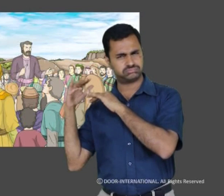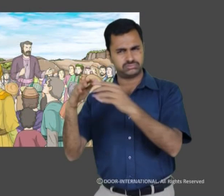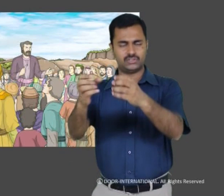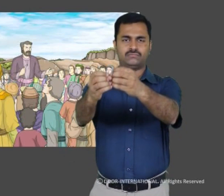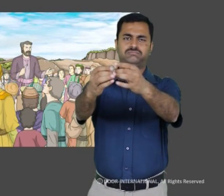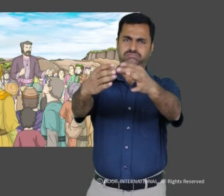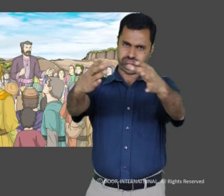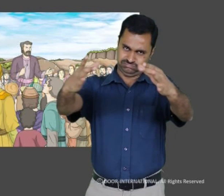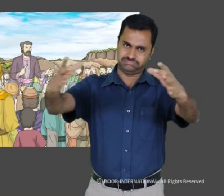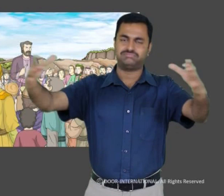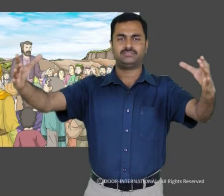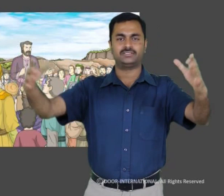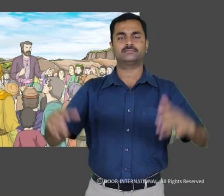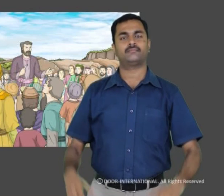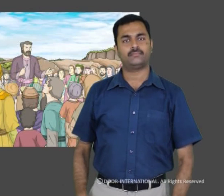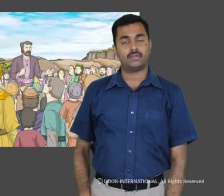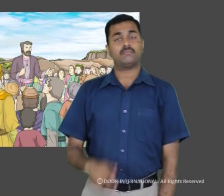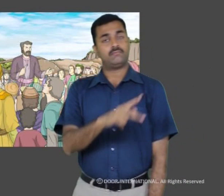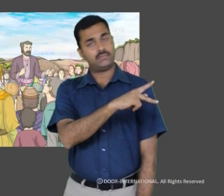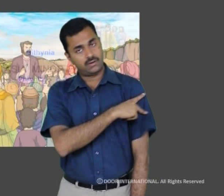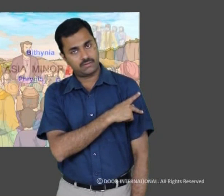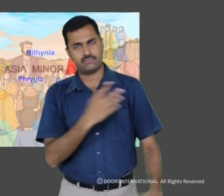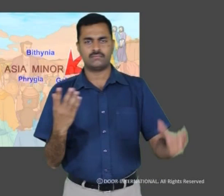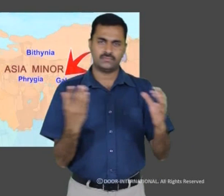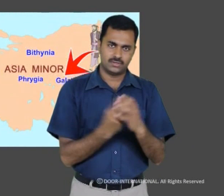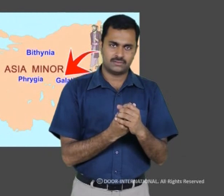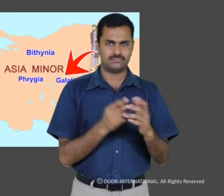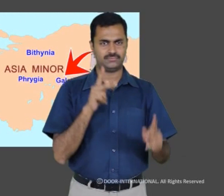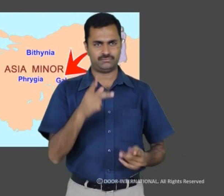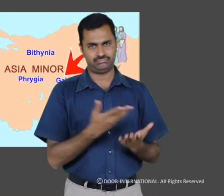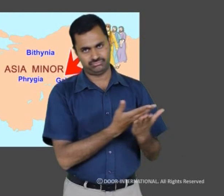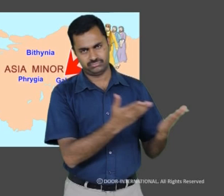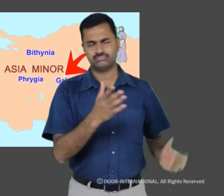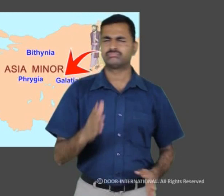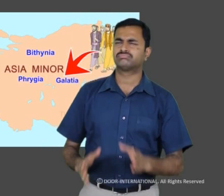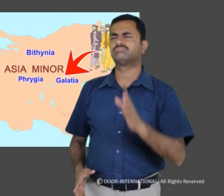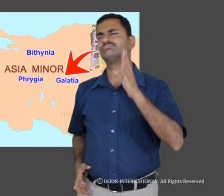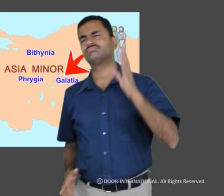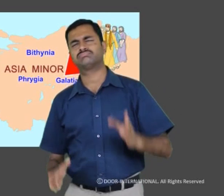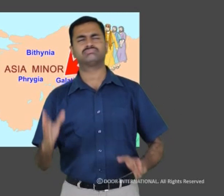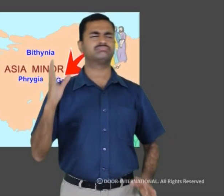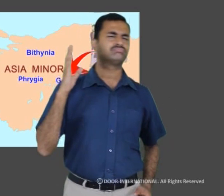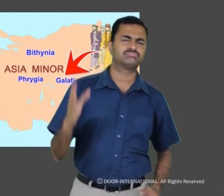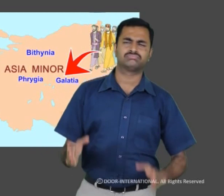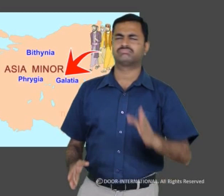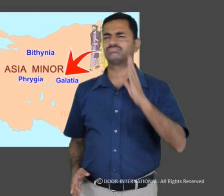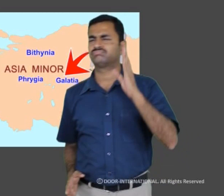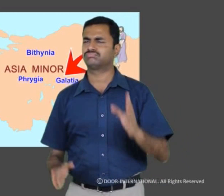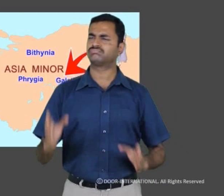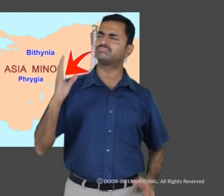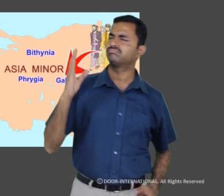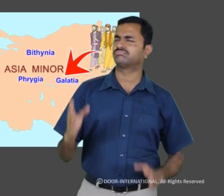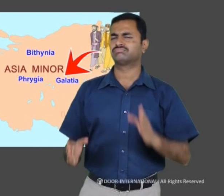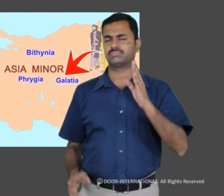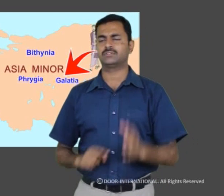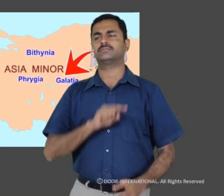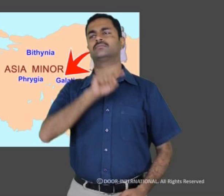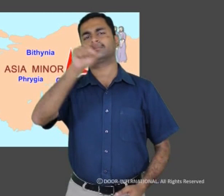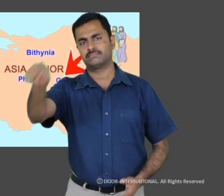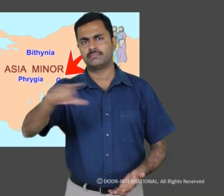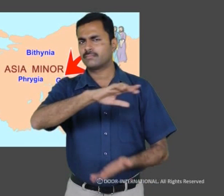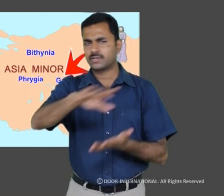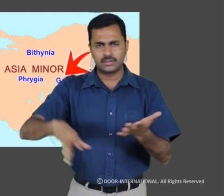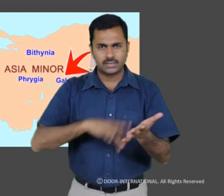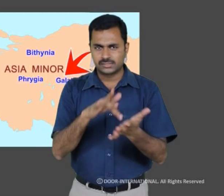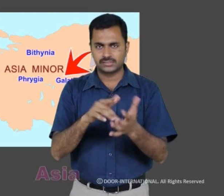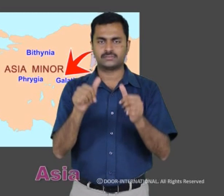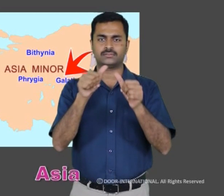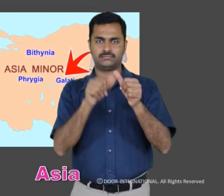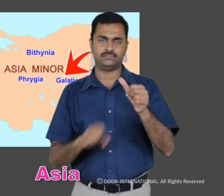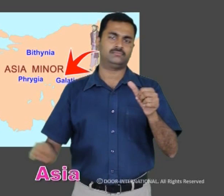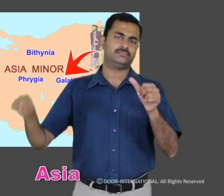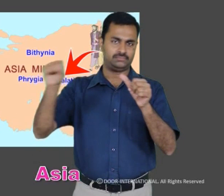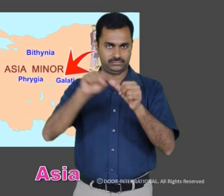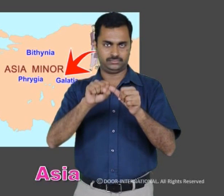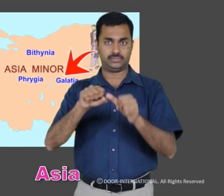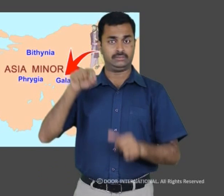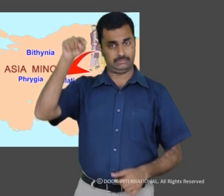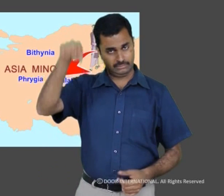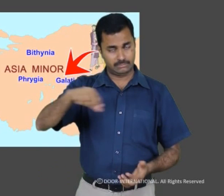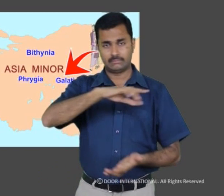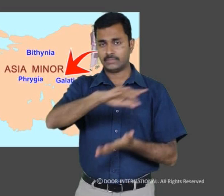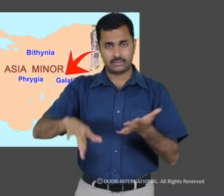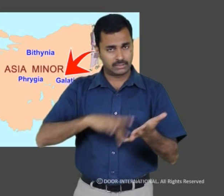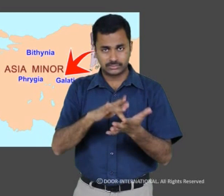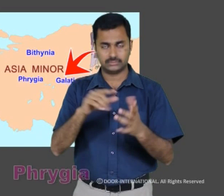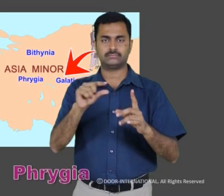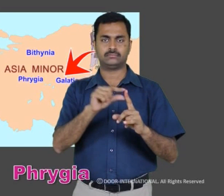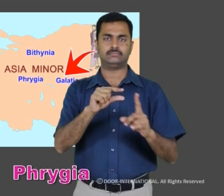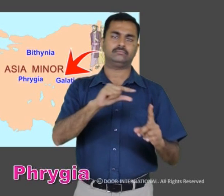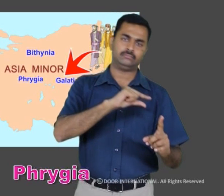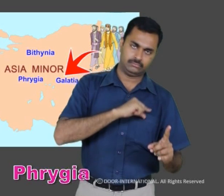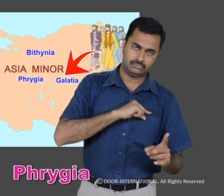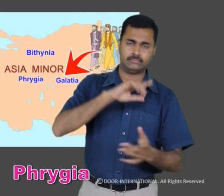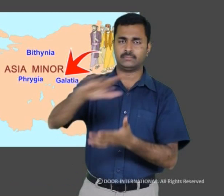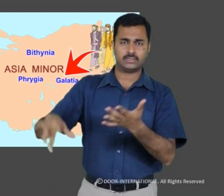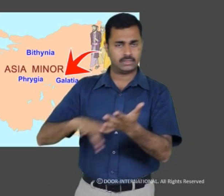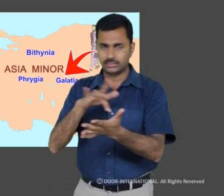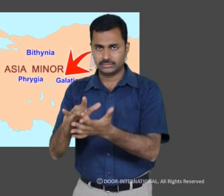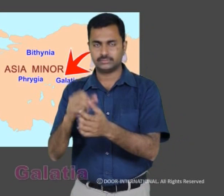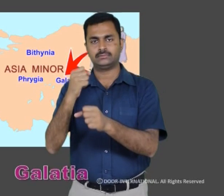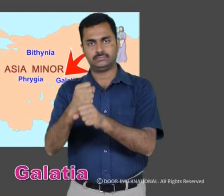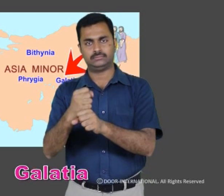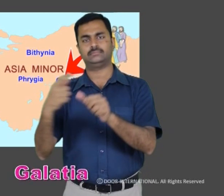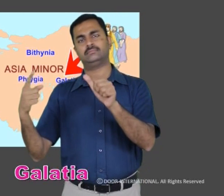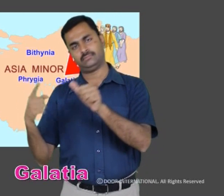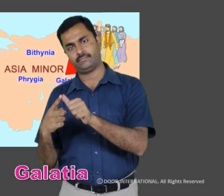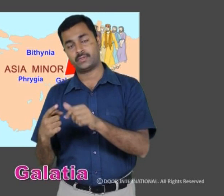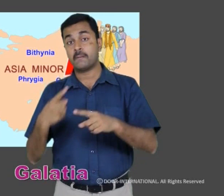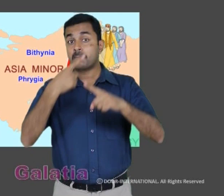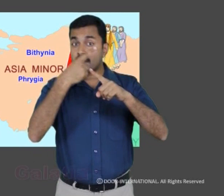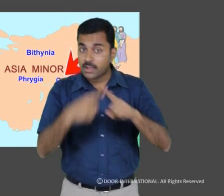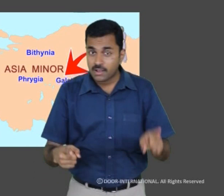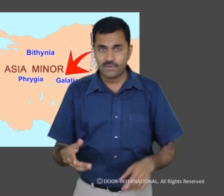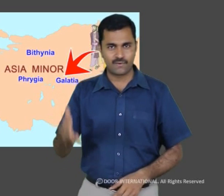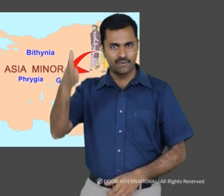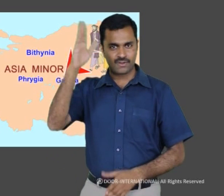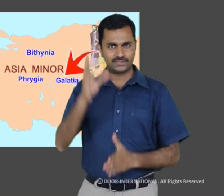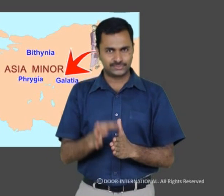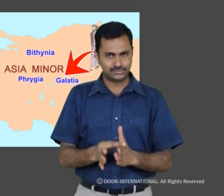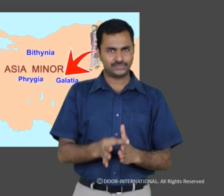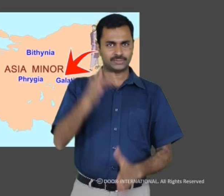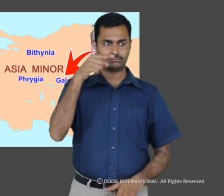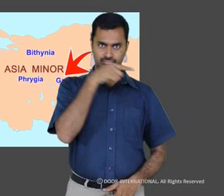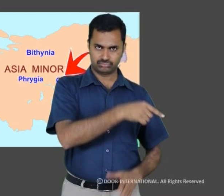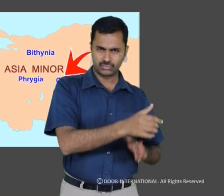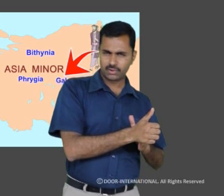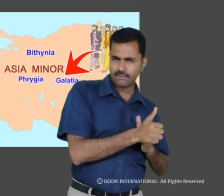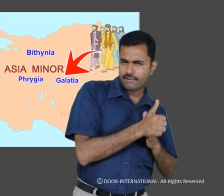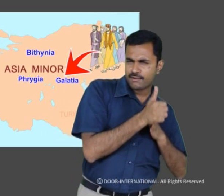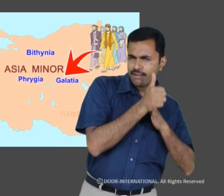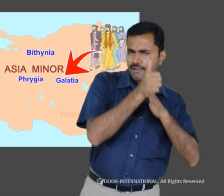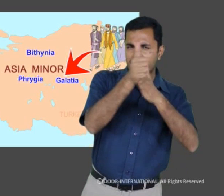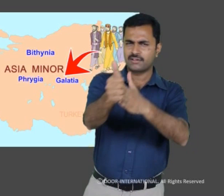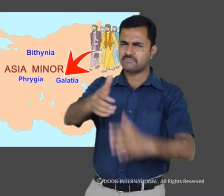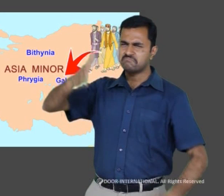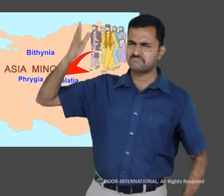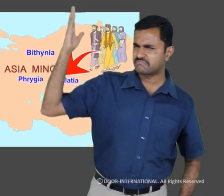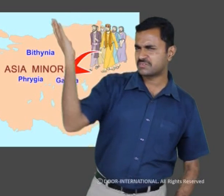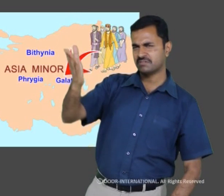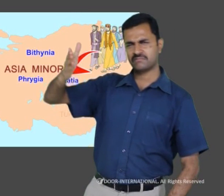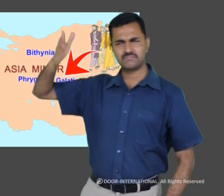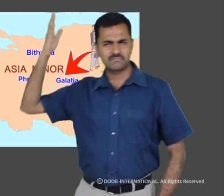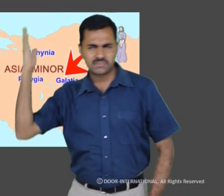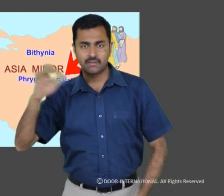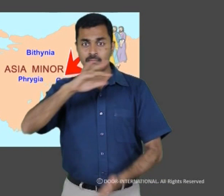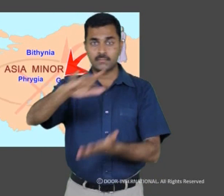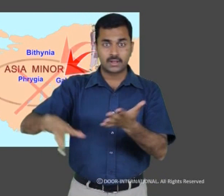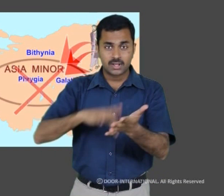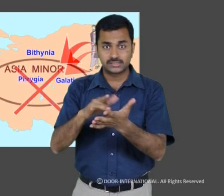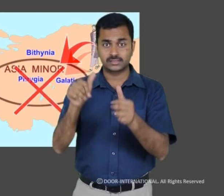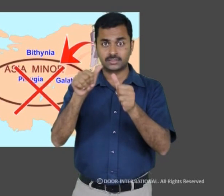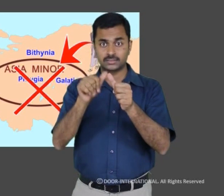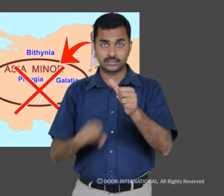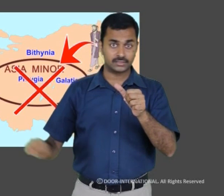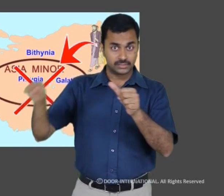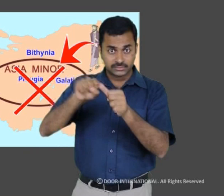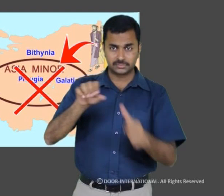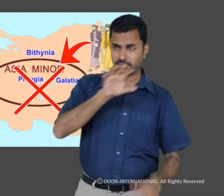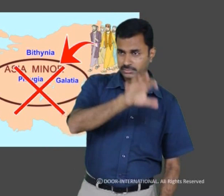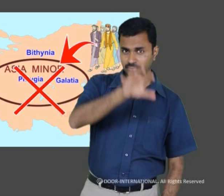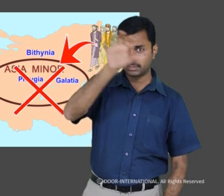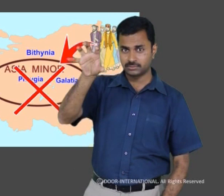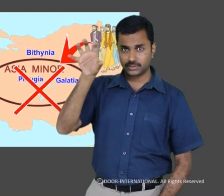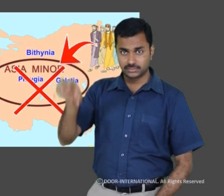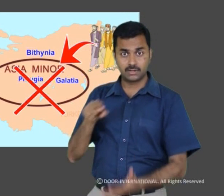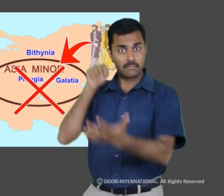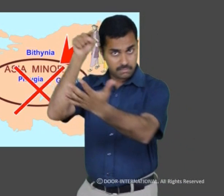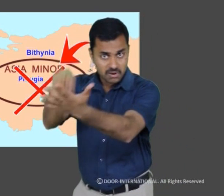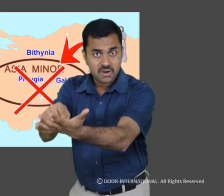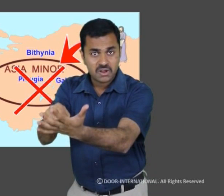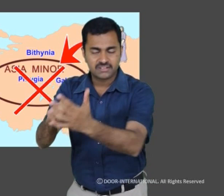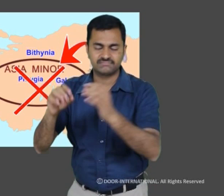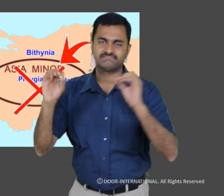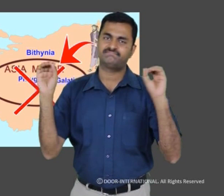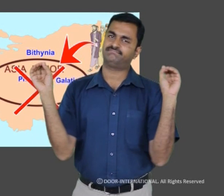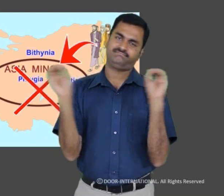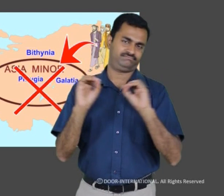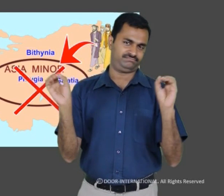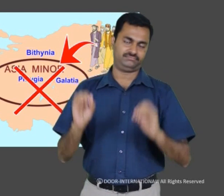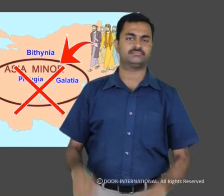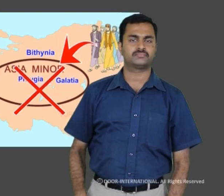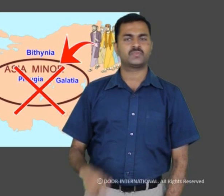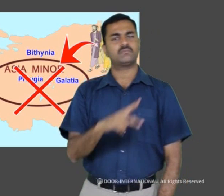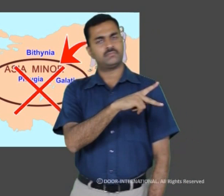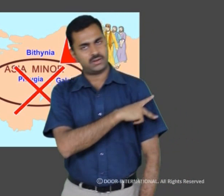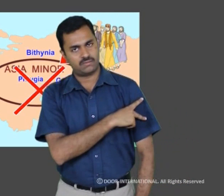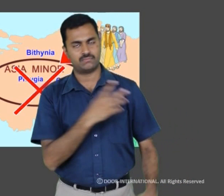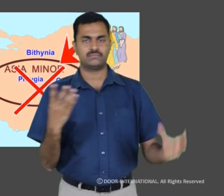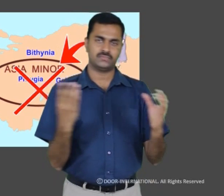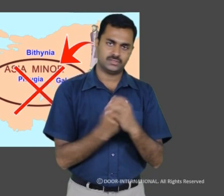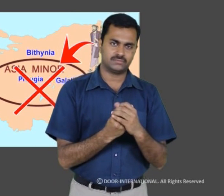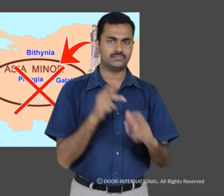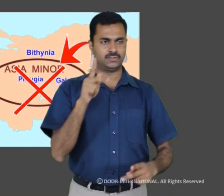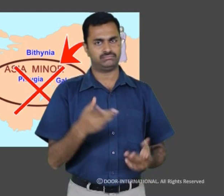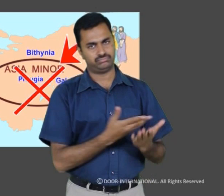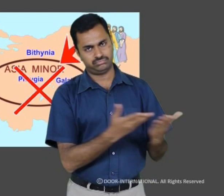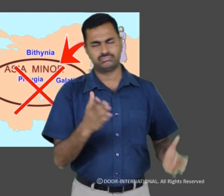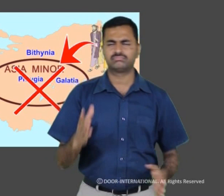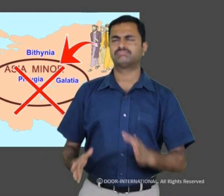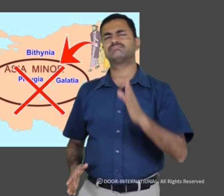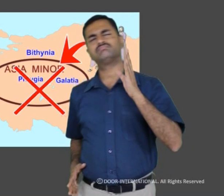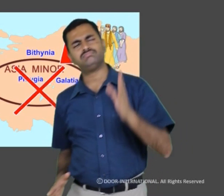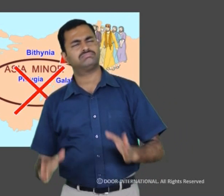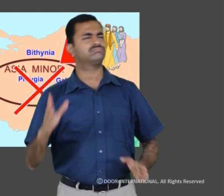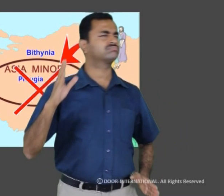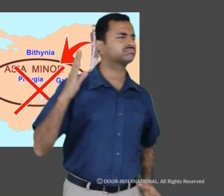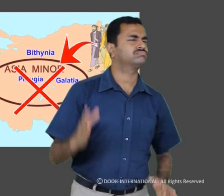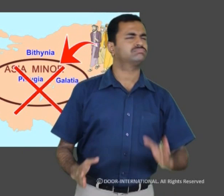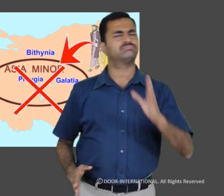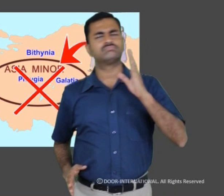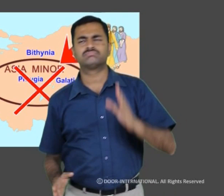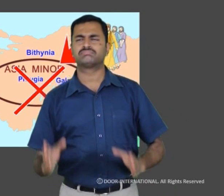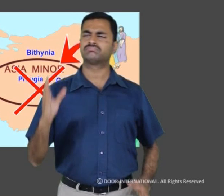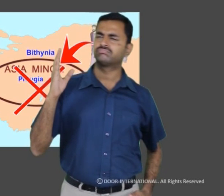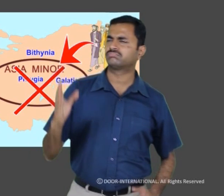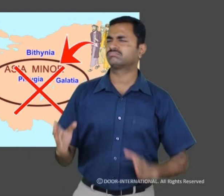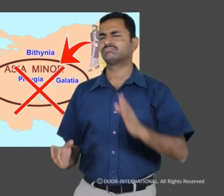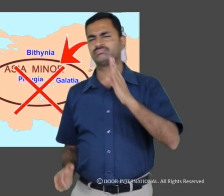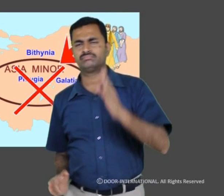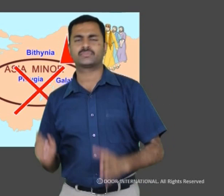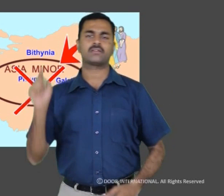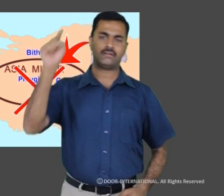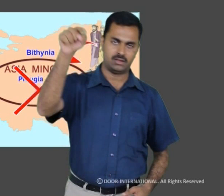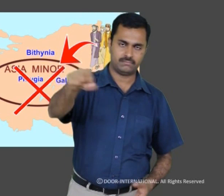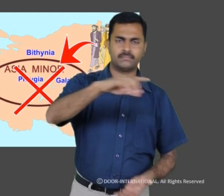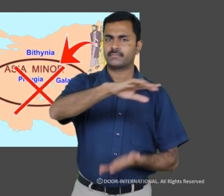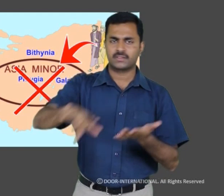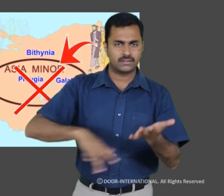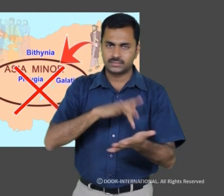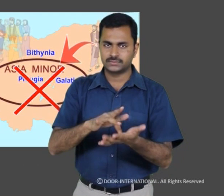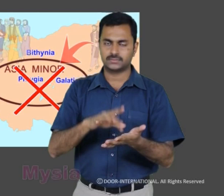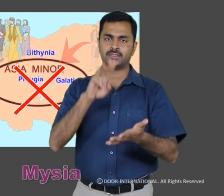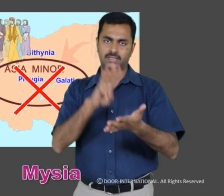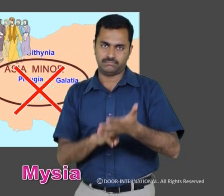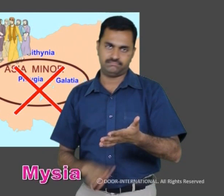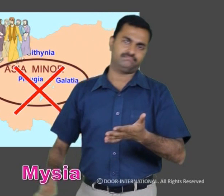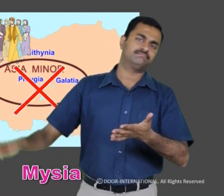After the Holy Spirit had prevented them from speaking the word in the province of Asia, they traveled through the region of Phrygia and Galatia.